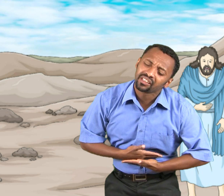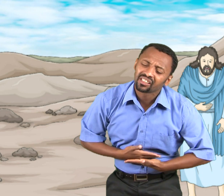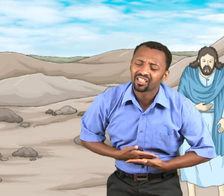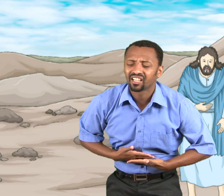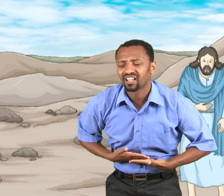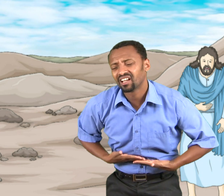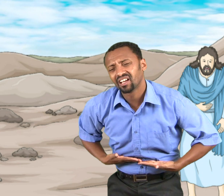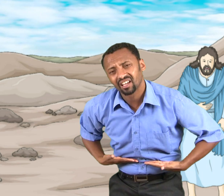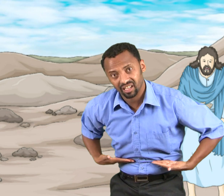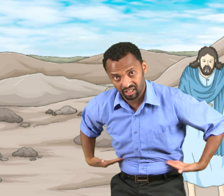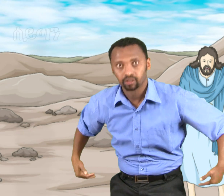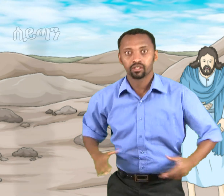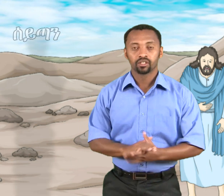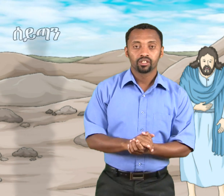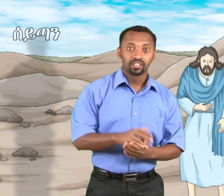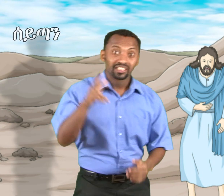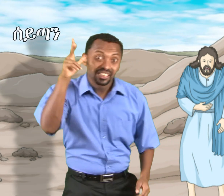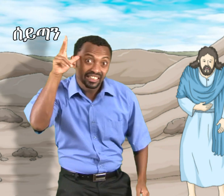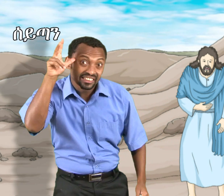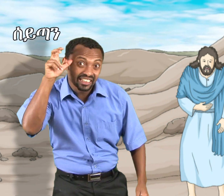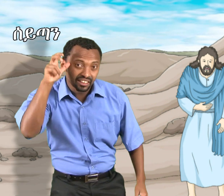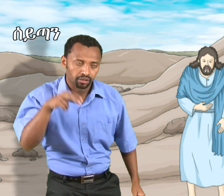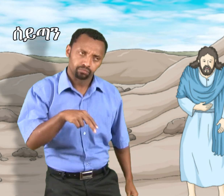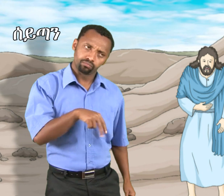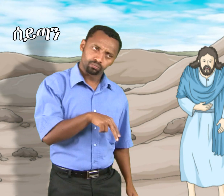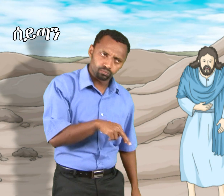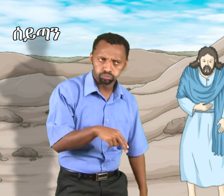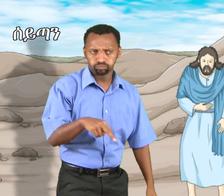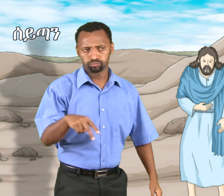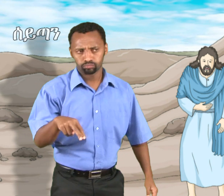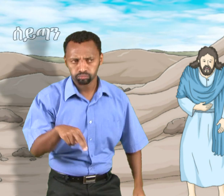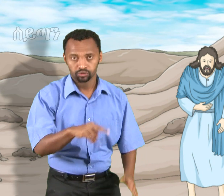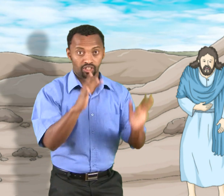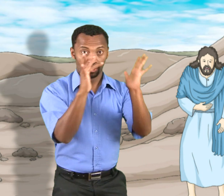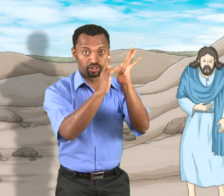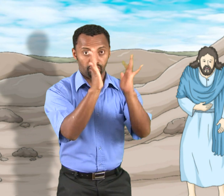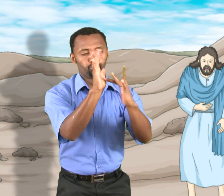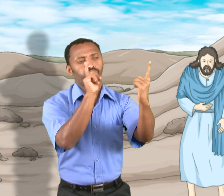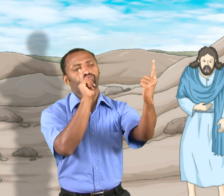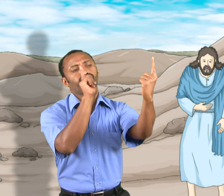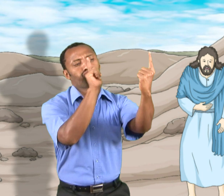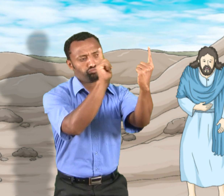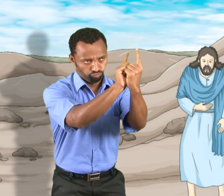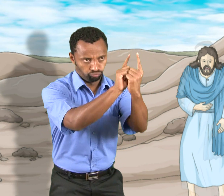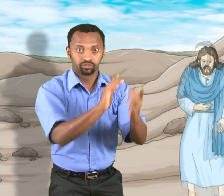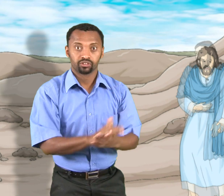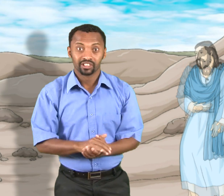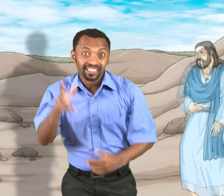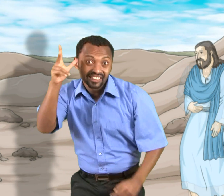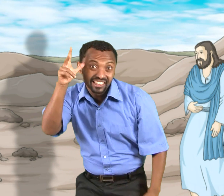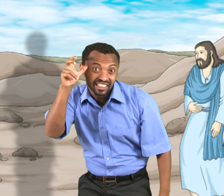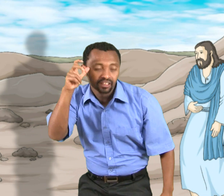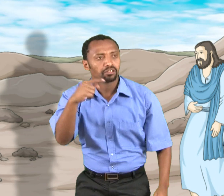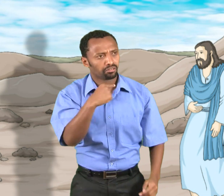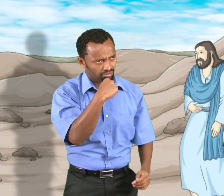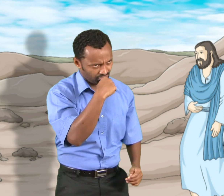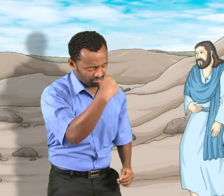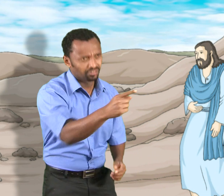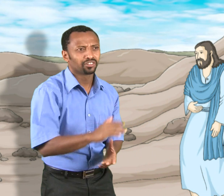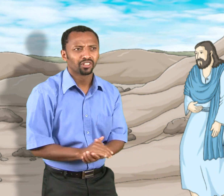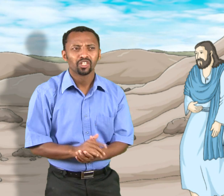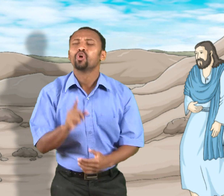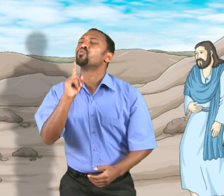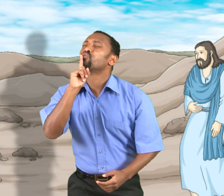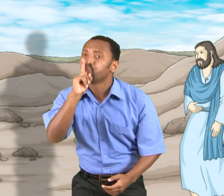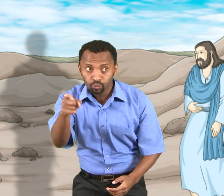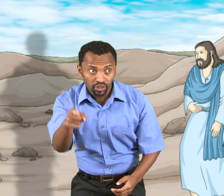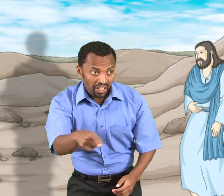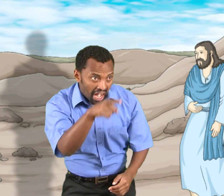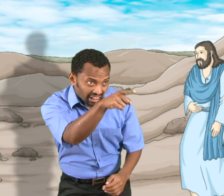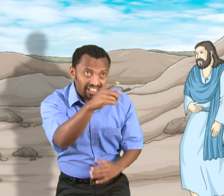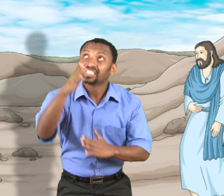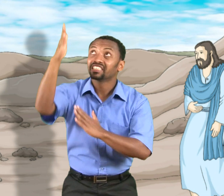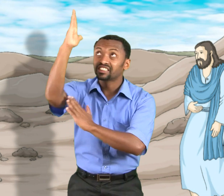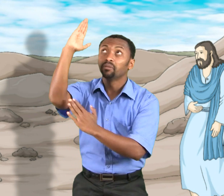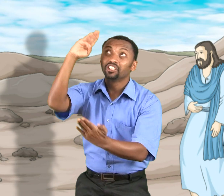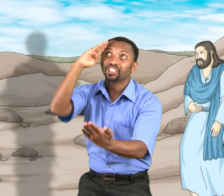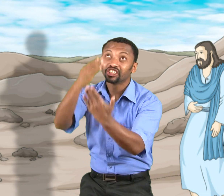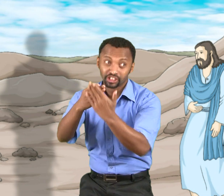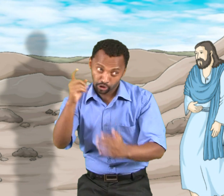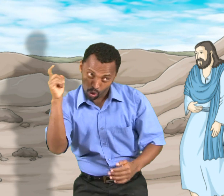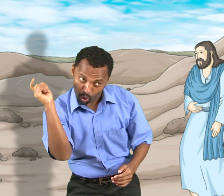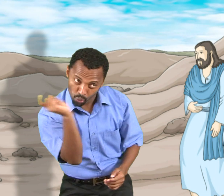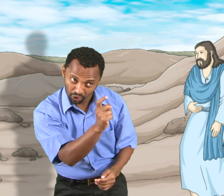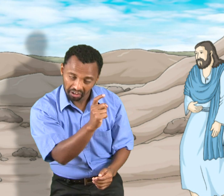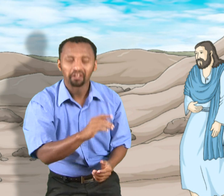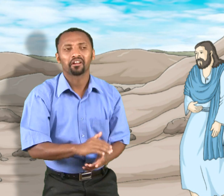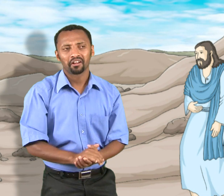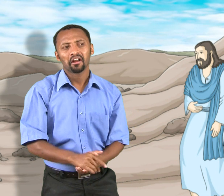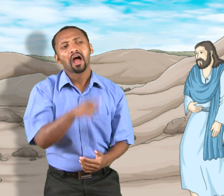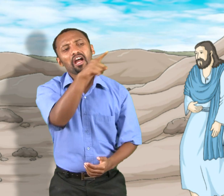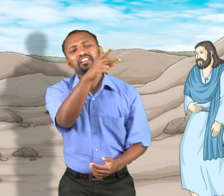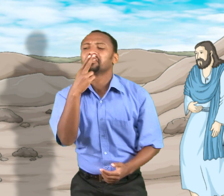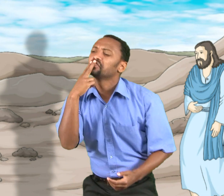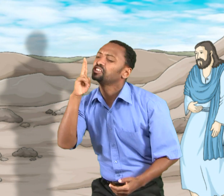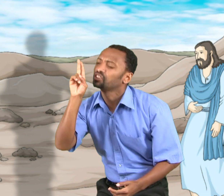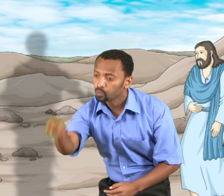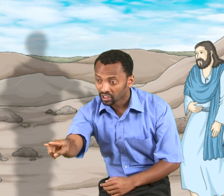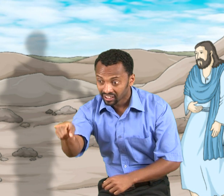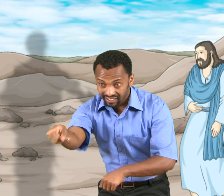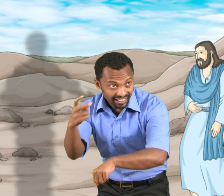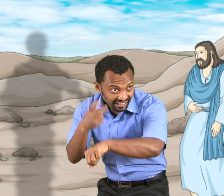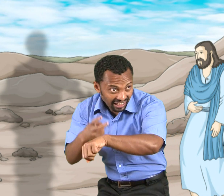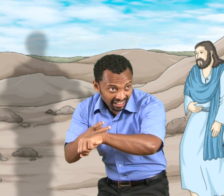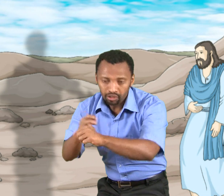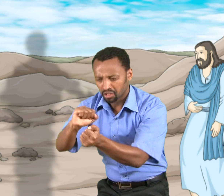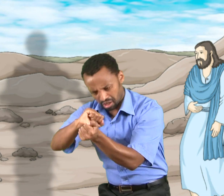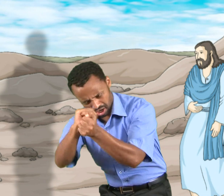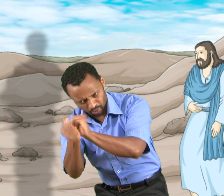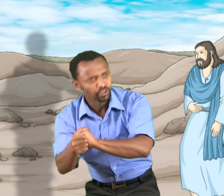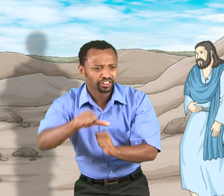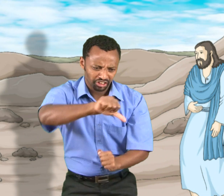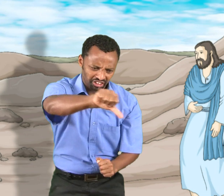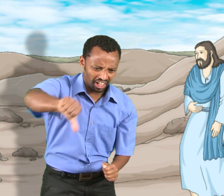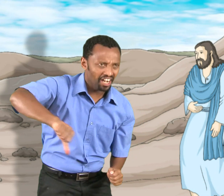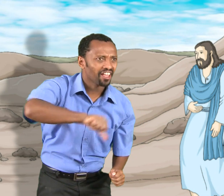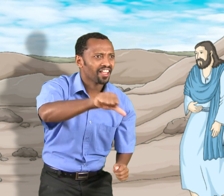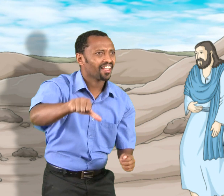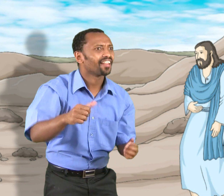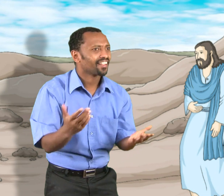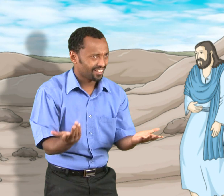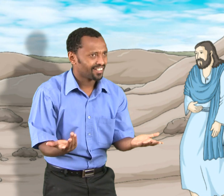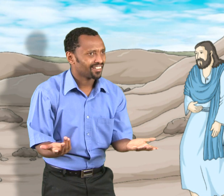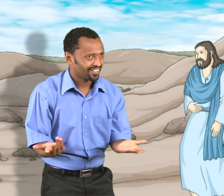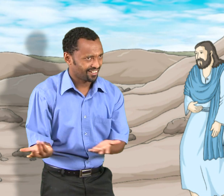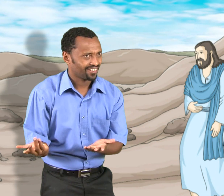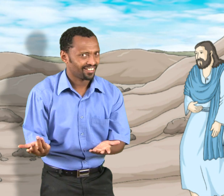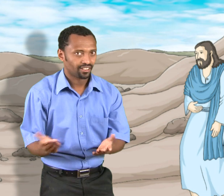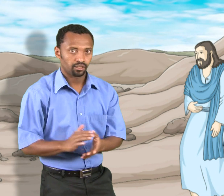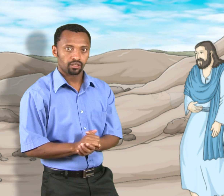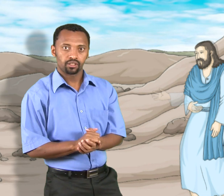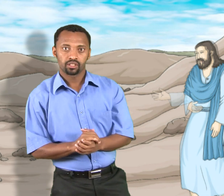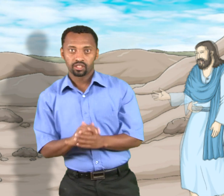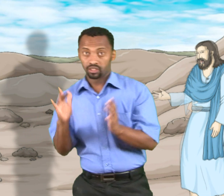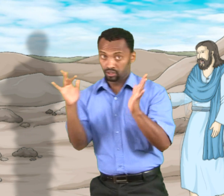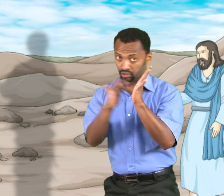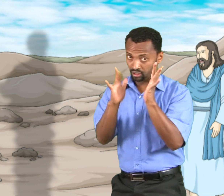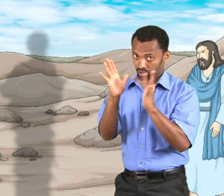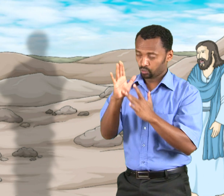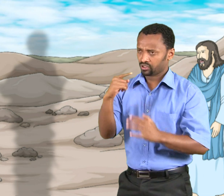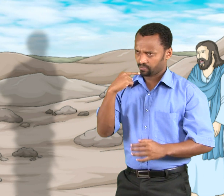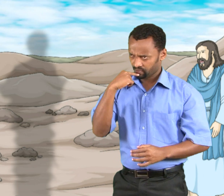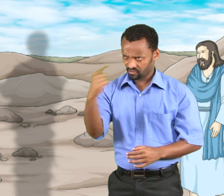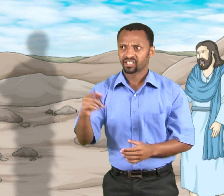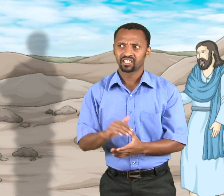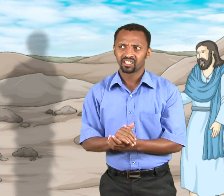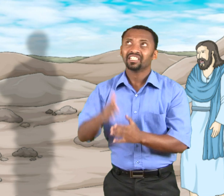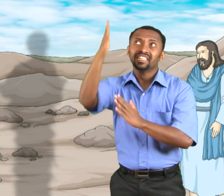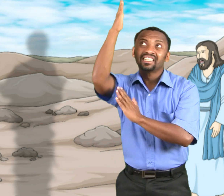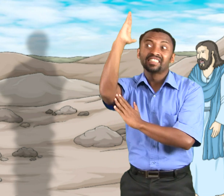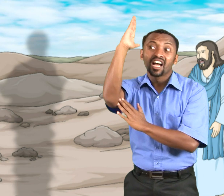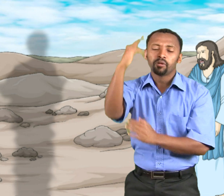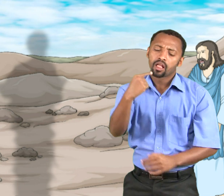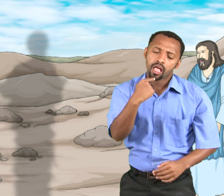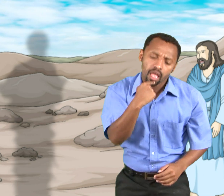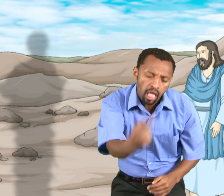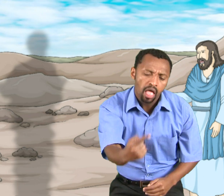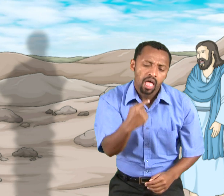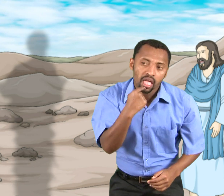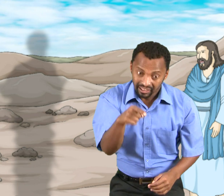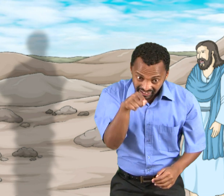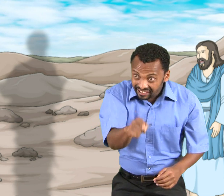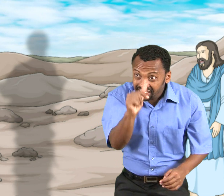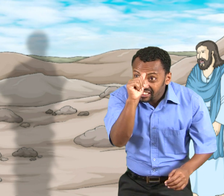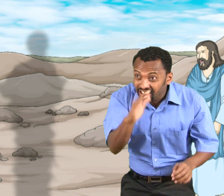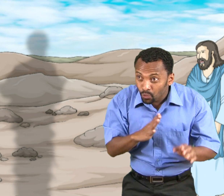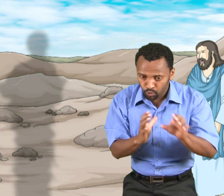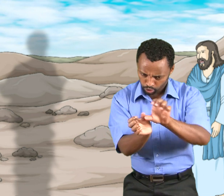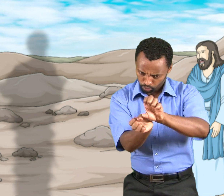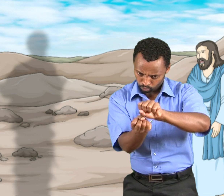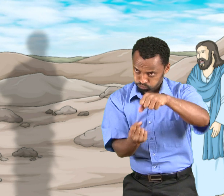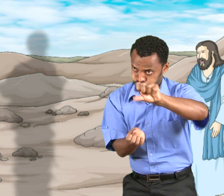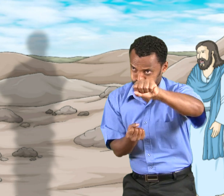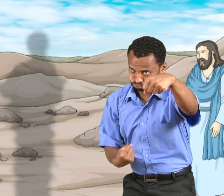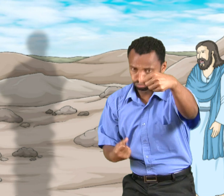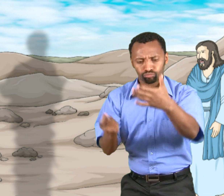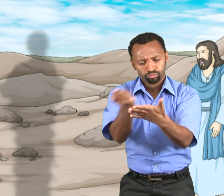The tempter came to Him and said, “If You are the Son of God, tell these stones to become bread.”